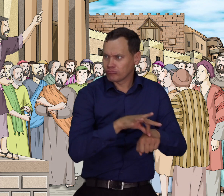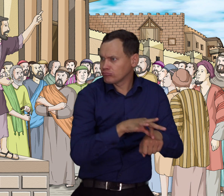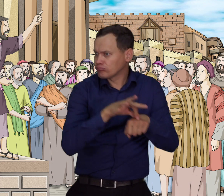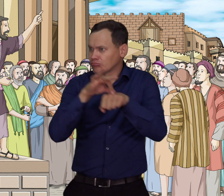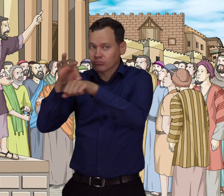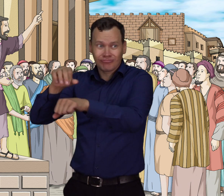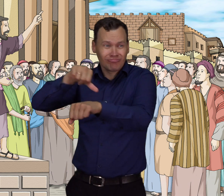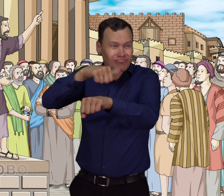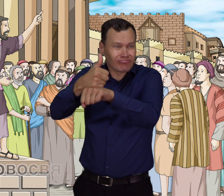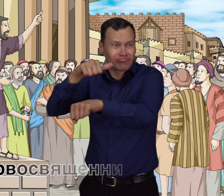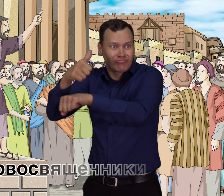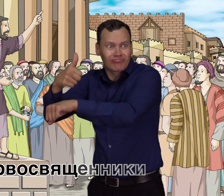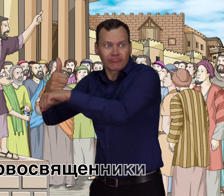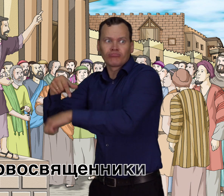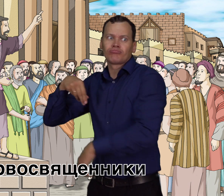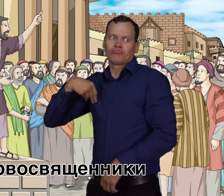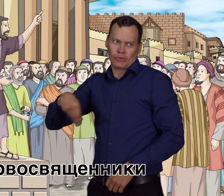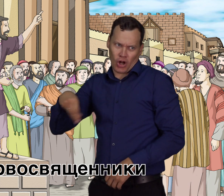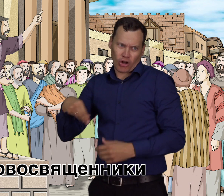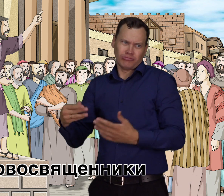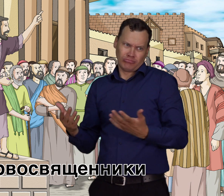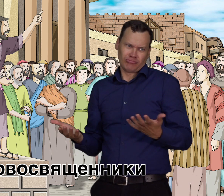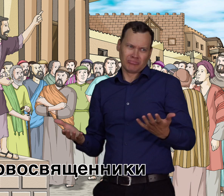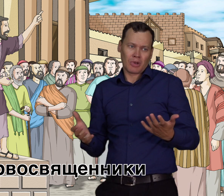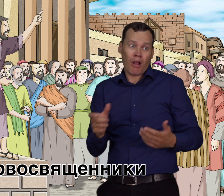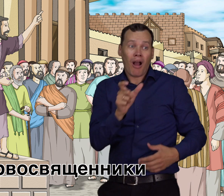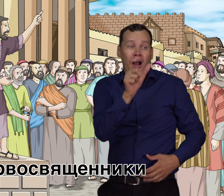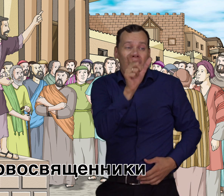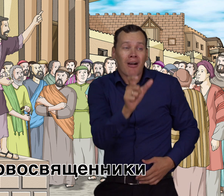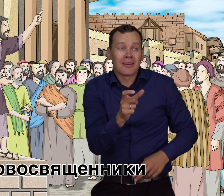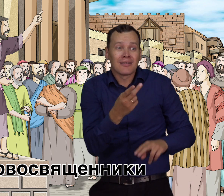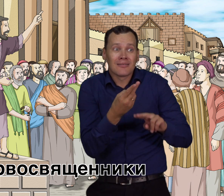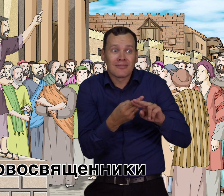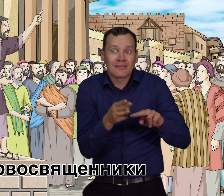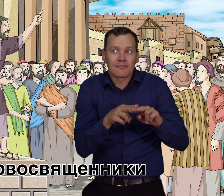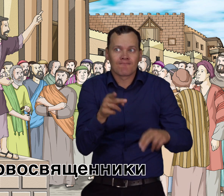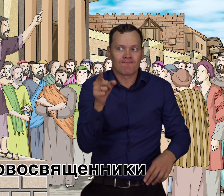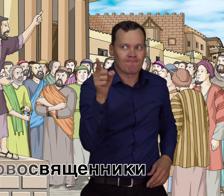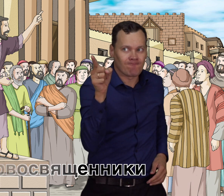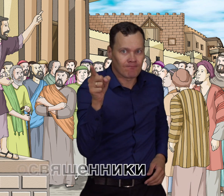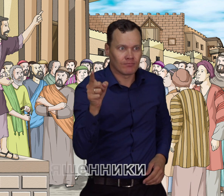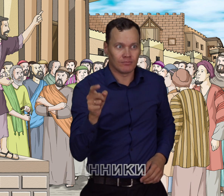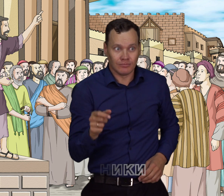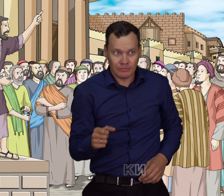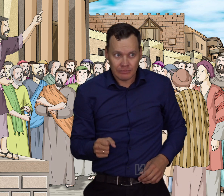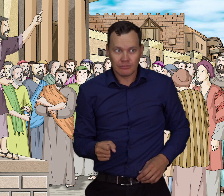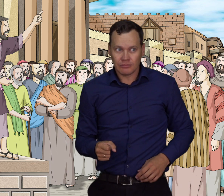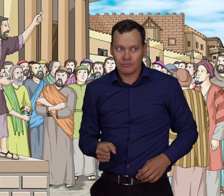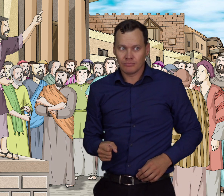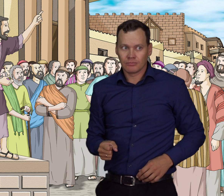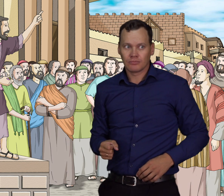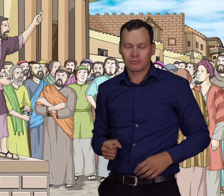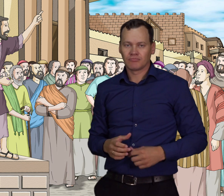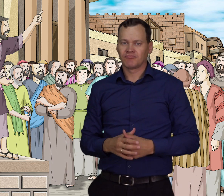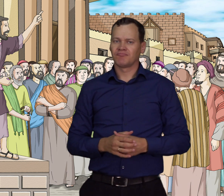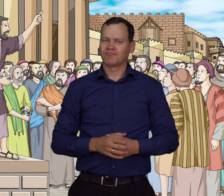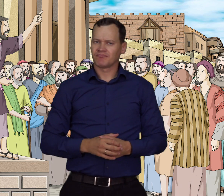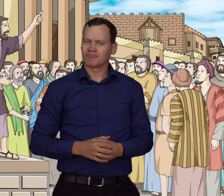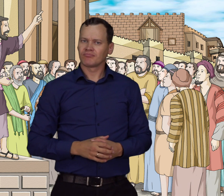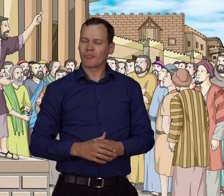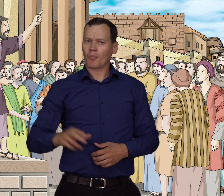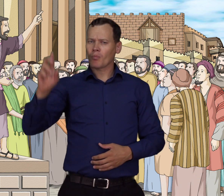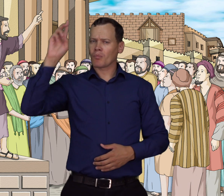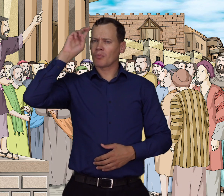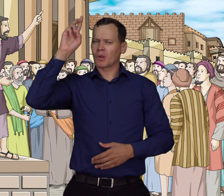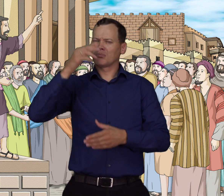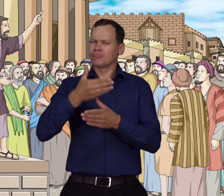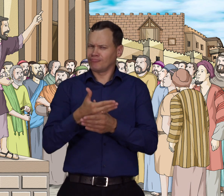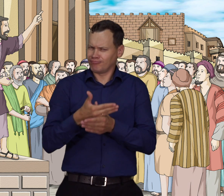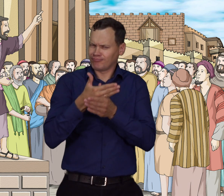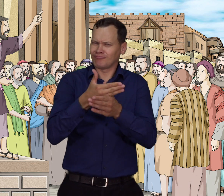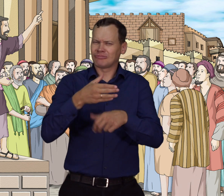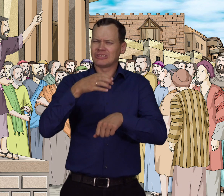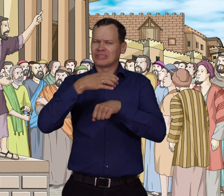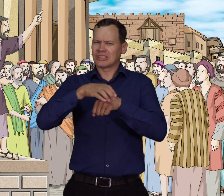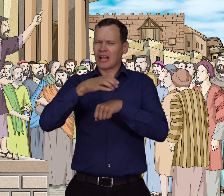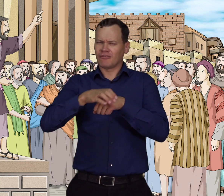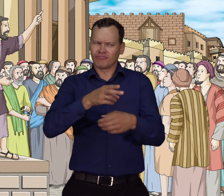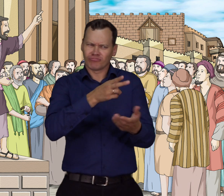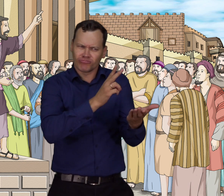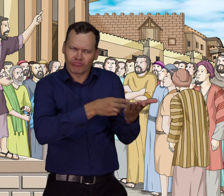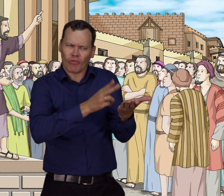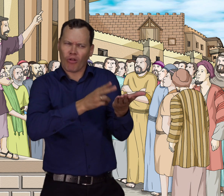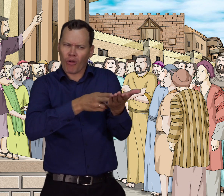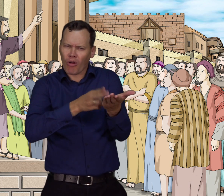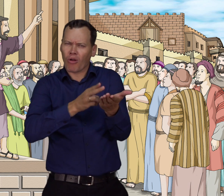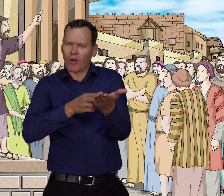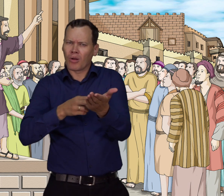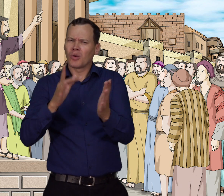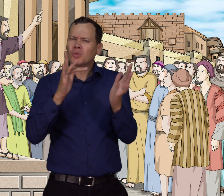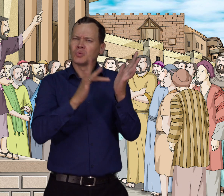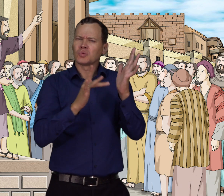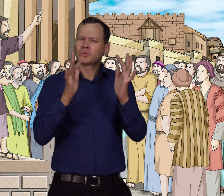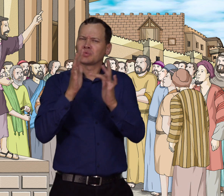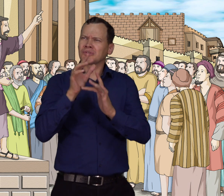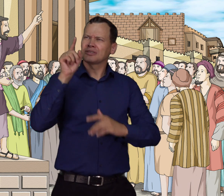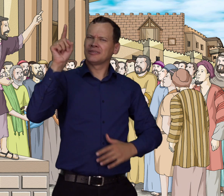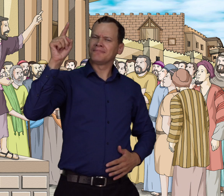And hasn’t he come here to take them as prisoners to the chief priests?”